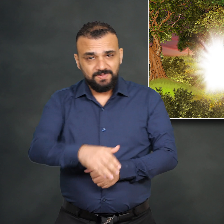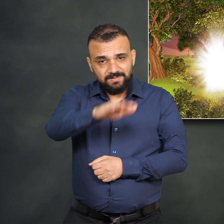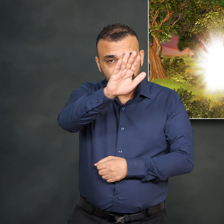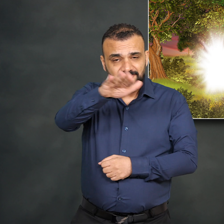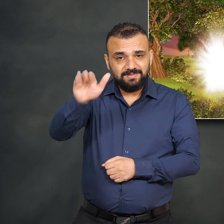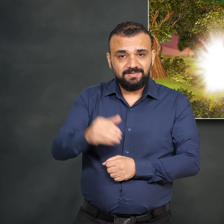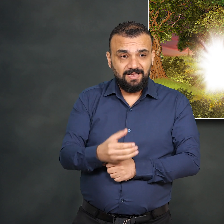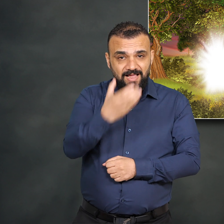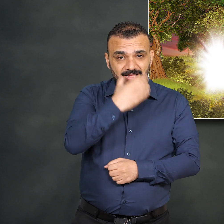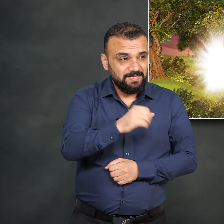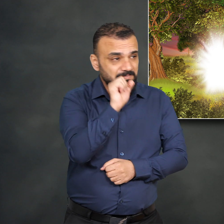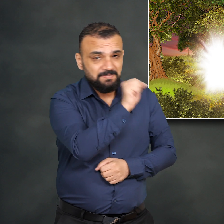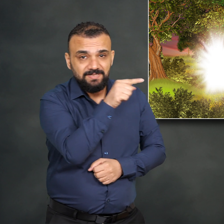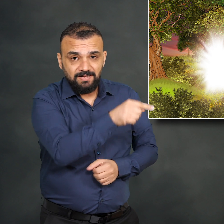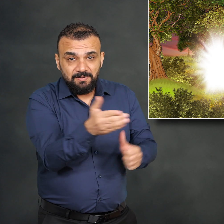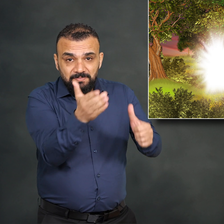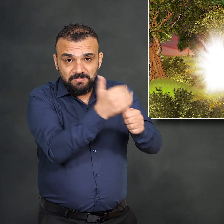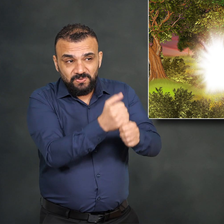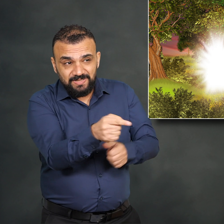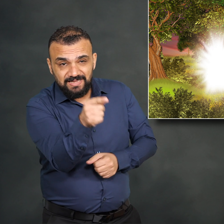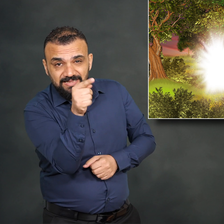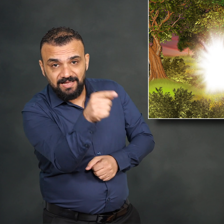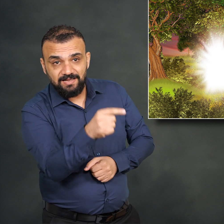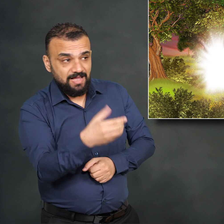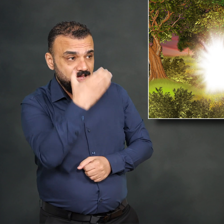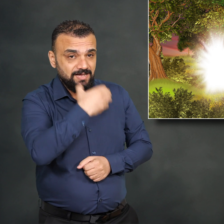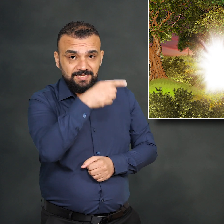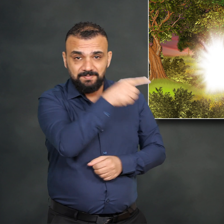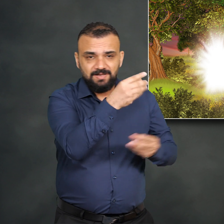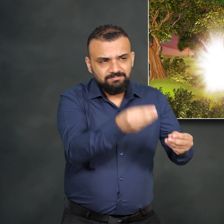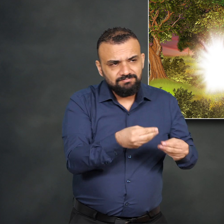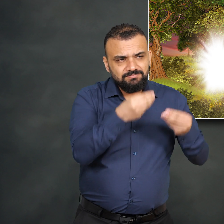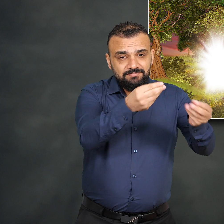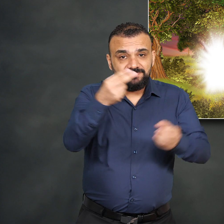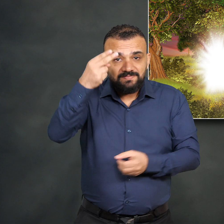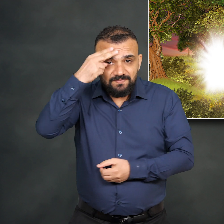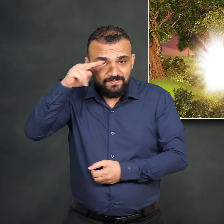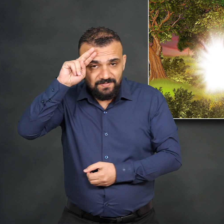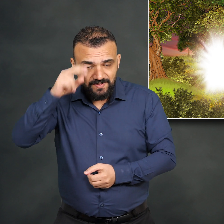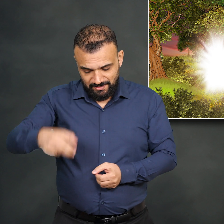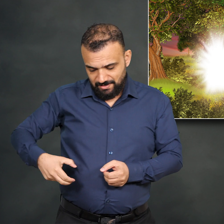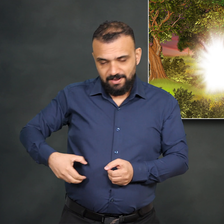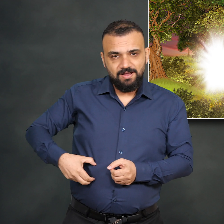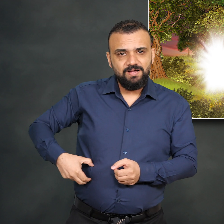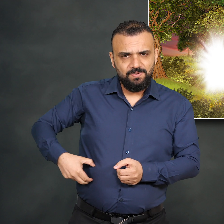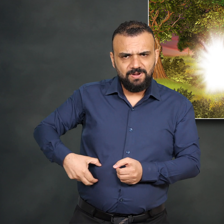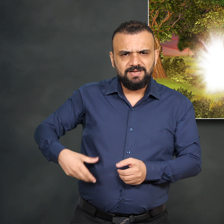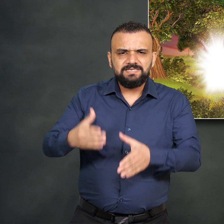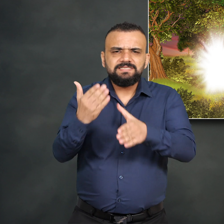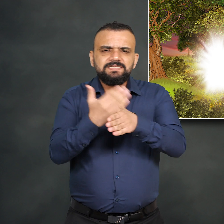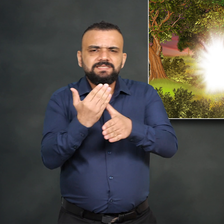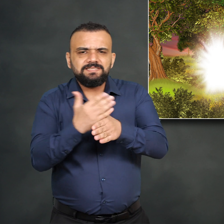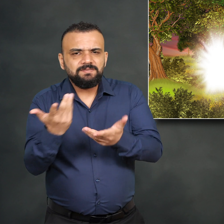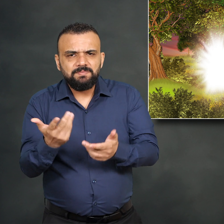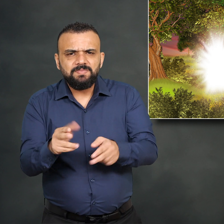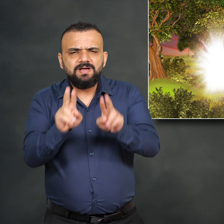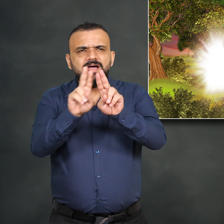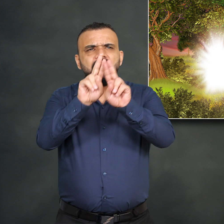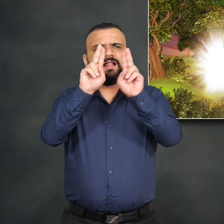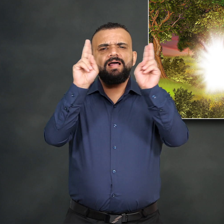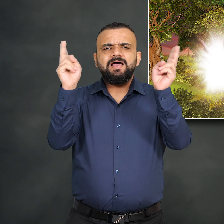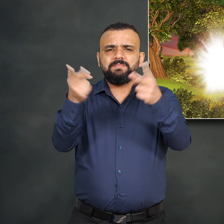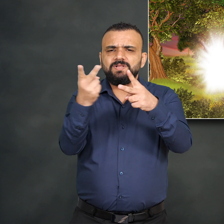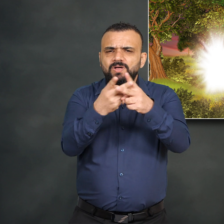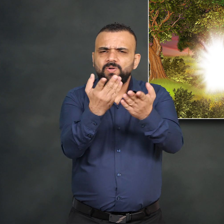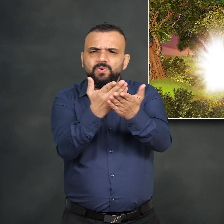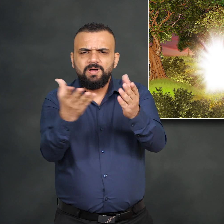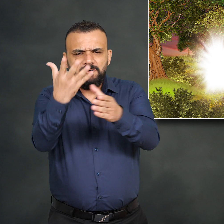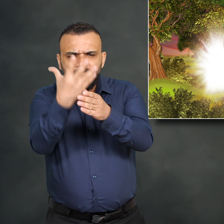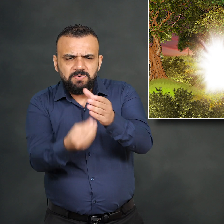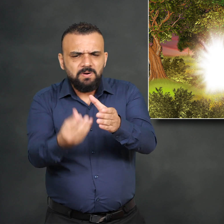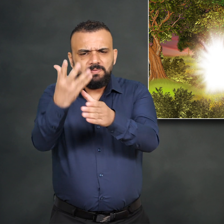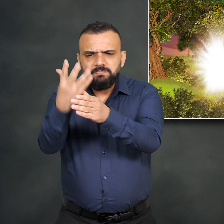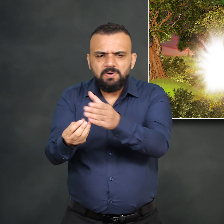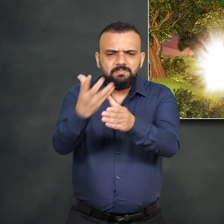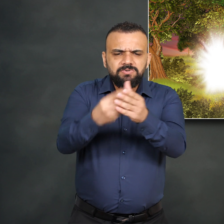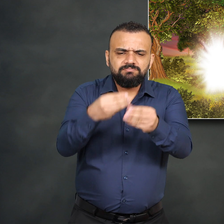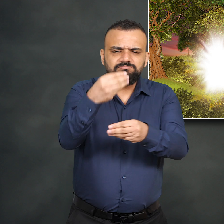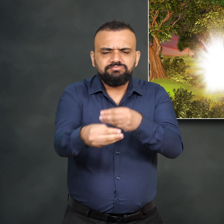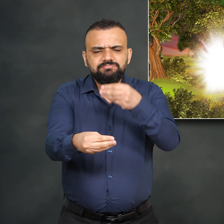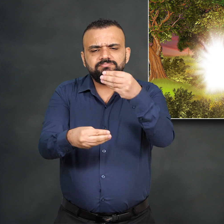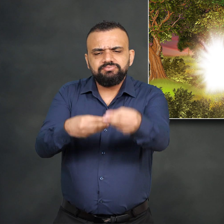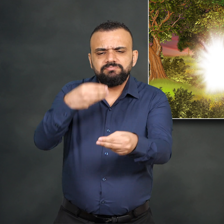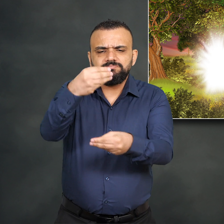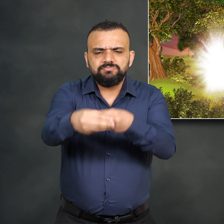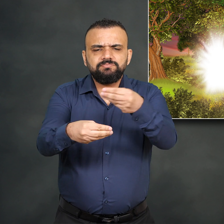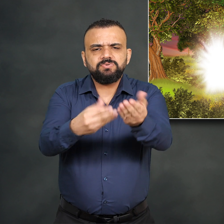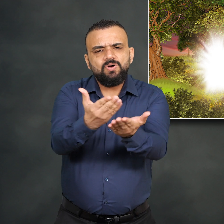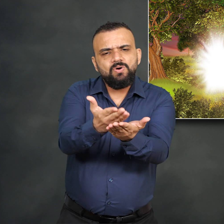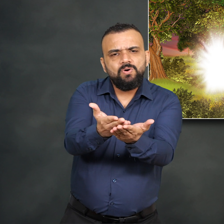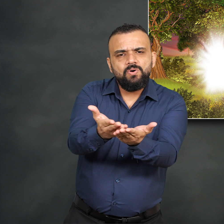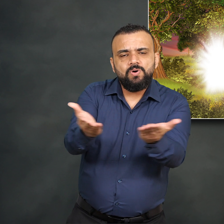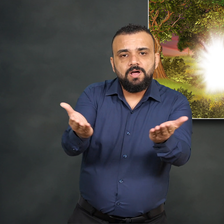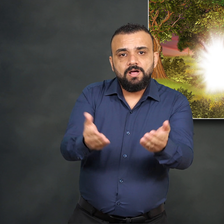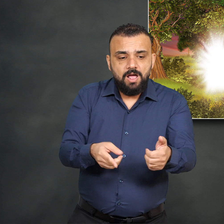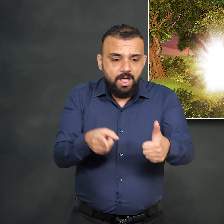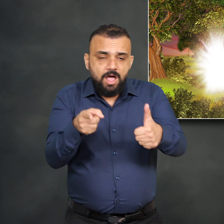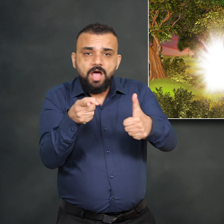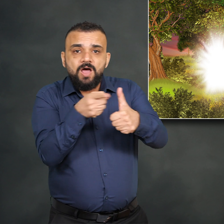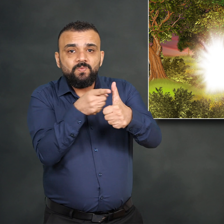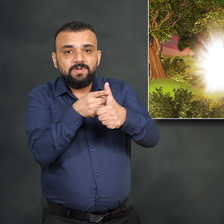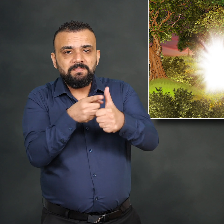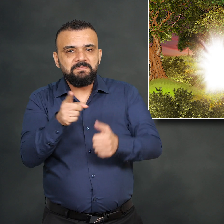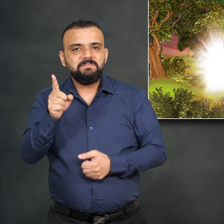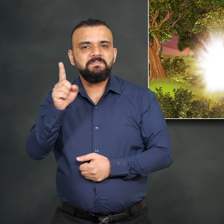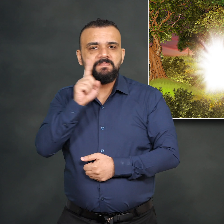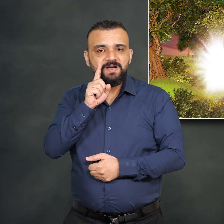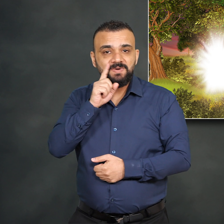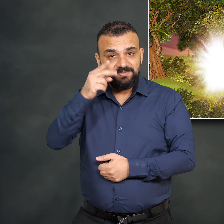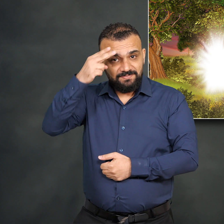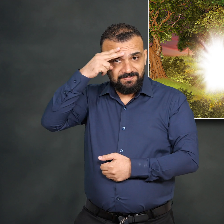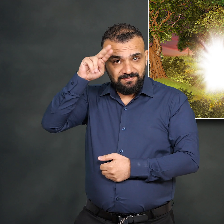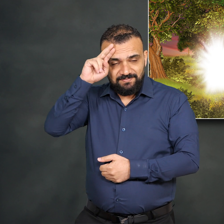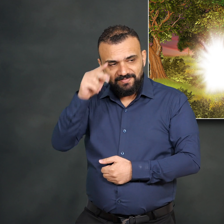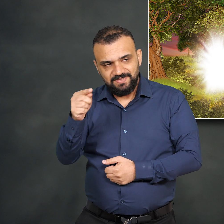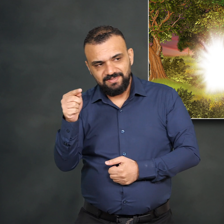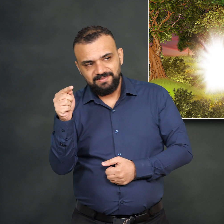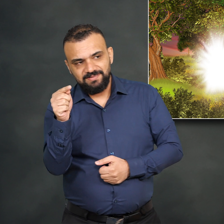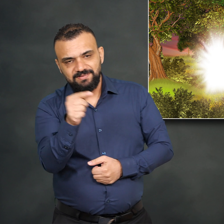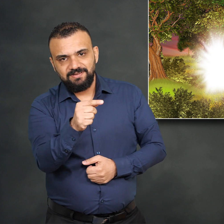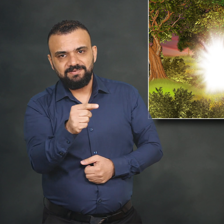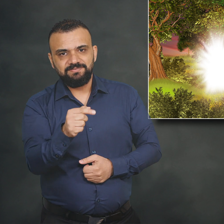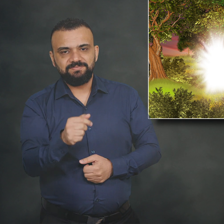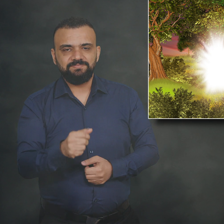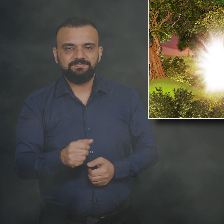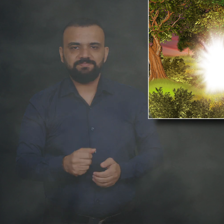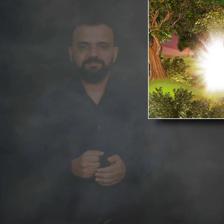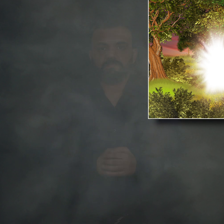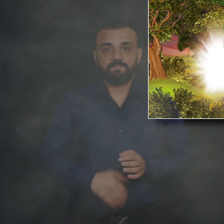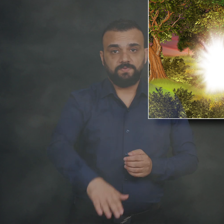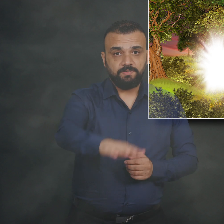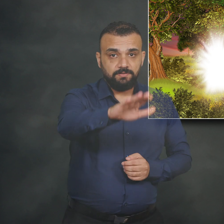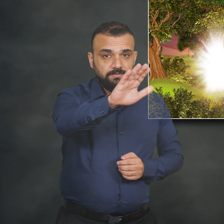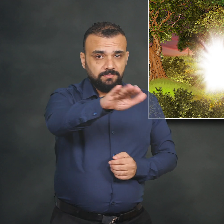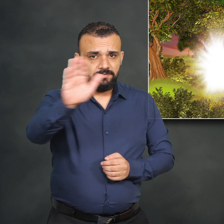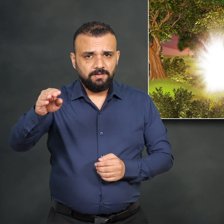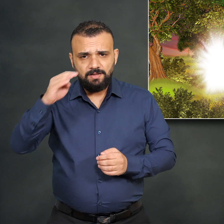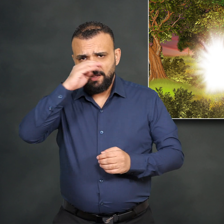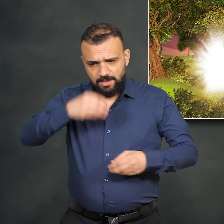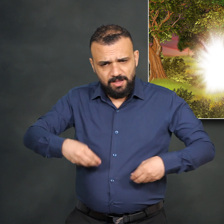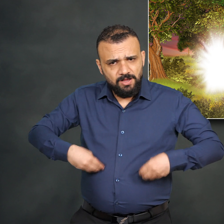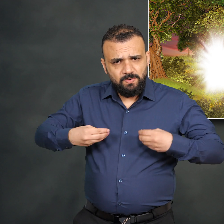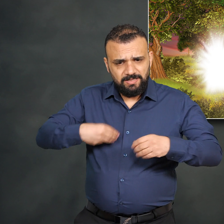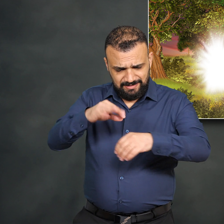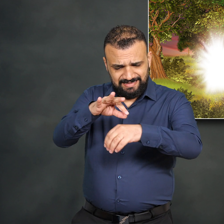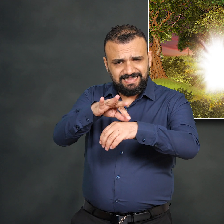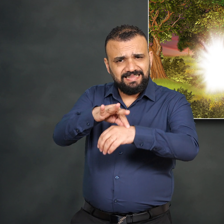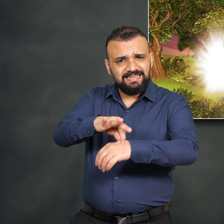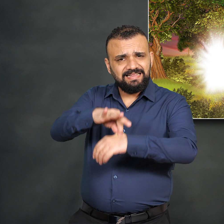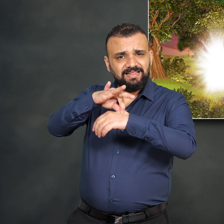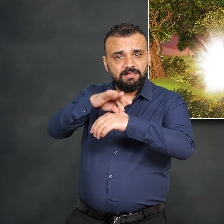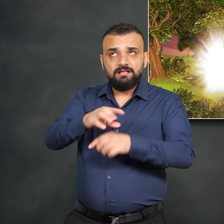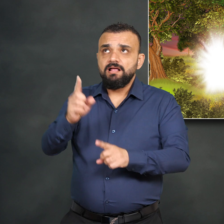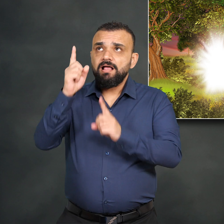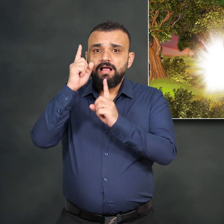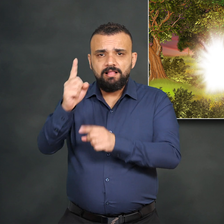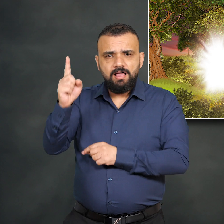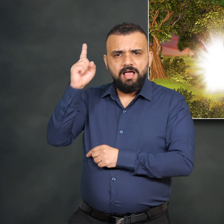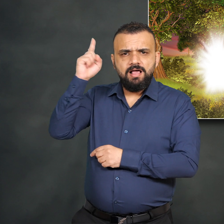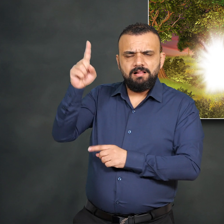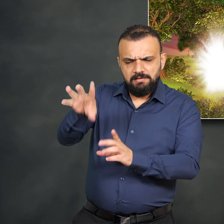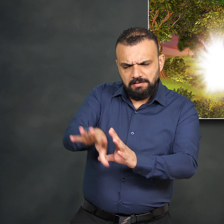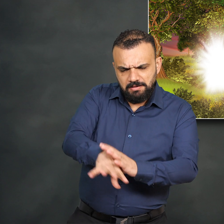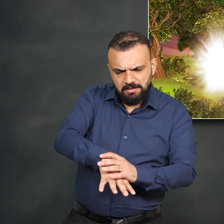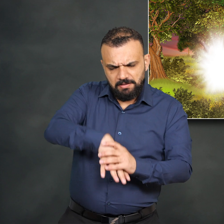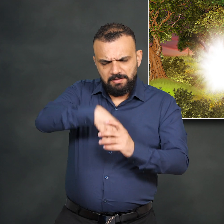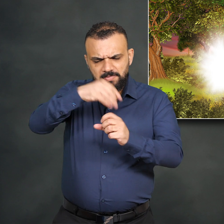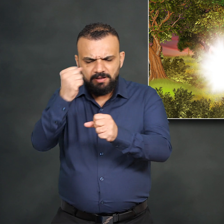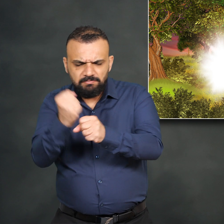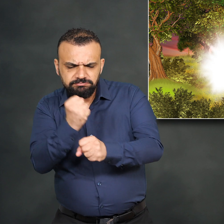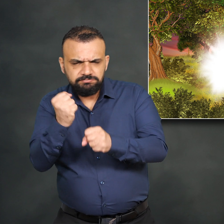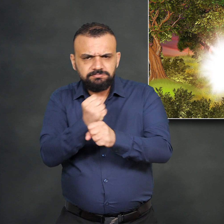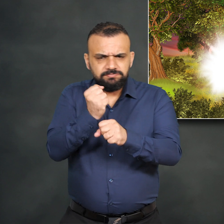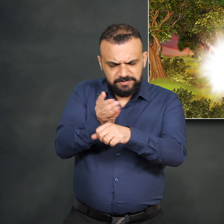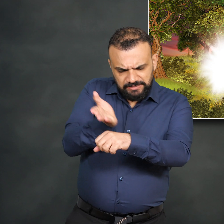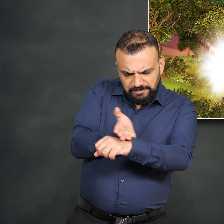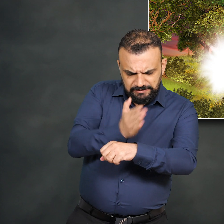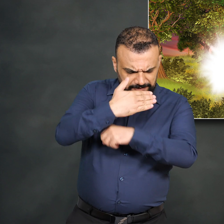And Adam named his wife Eve, because she would be the mother of all the living.